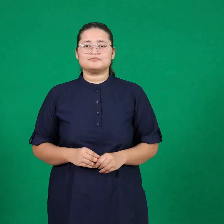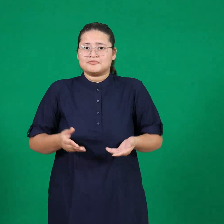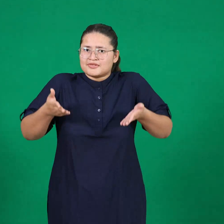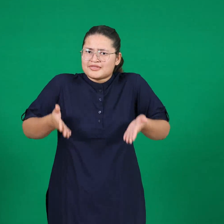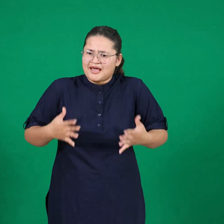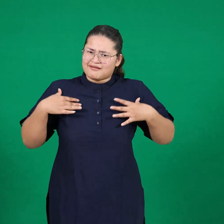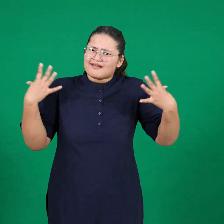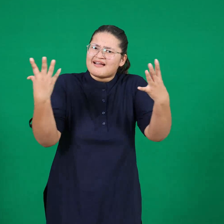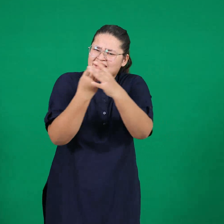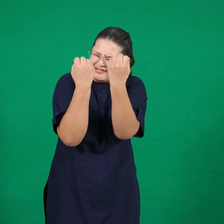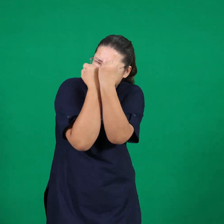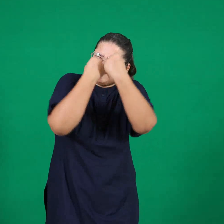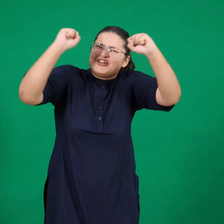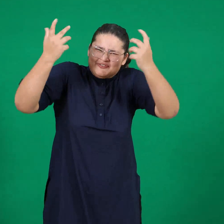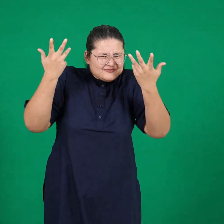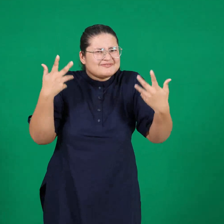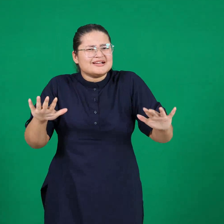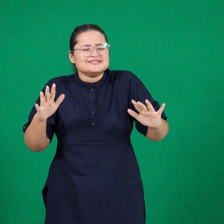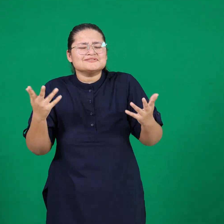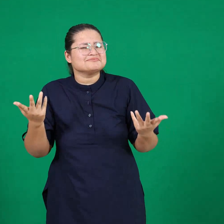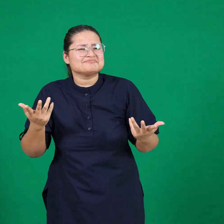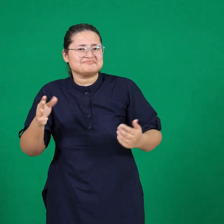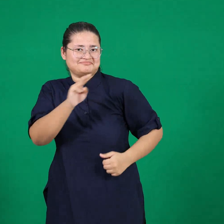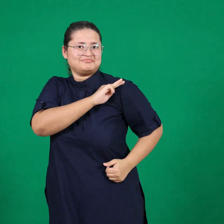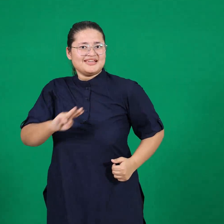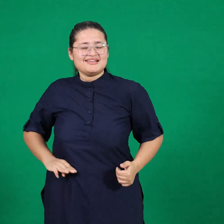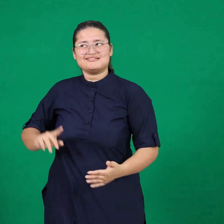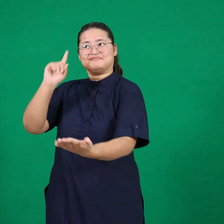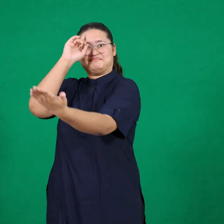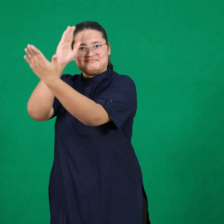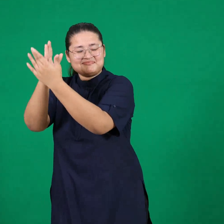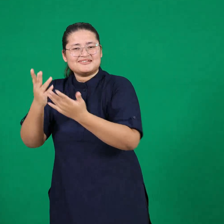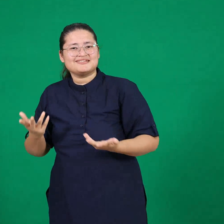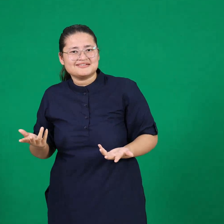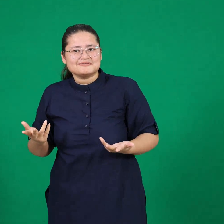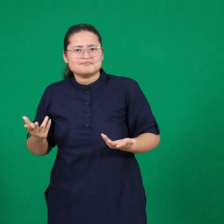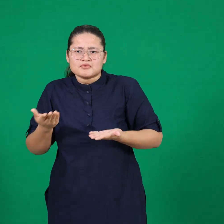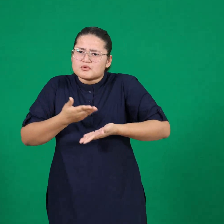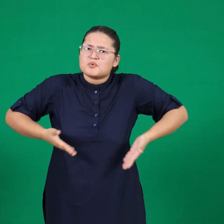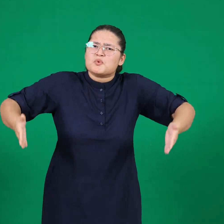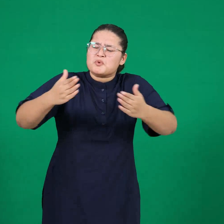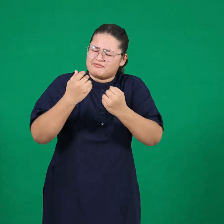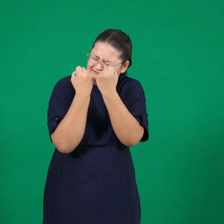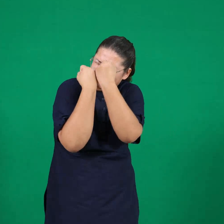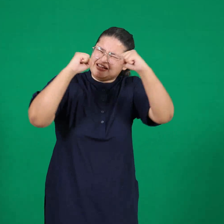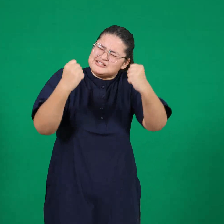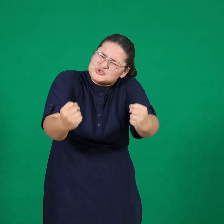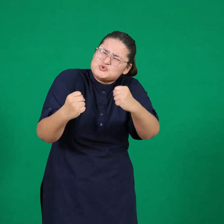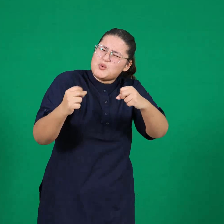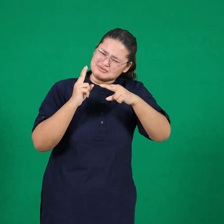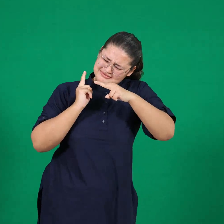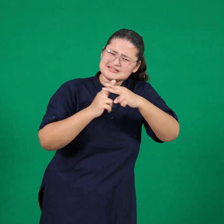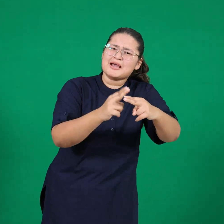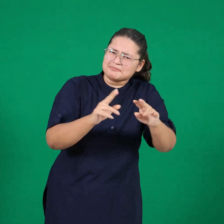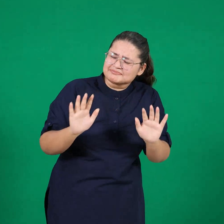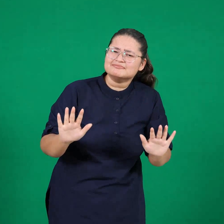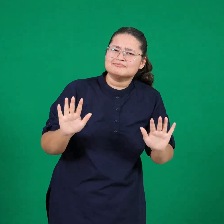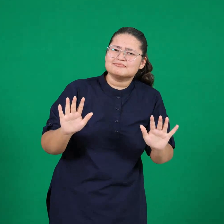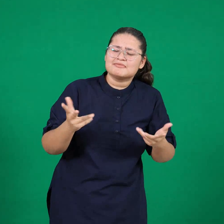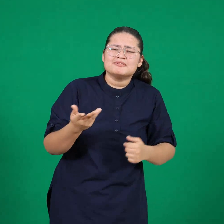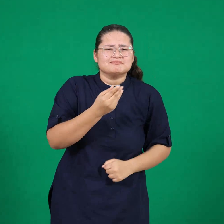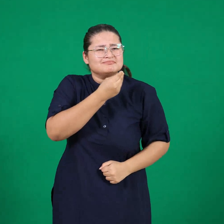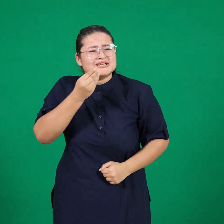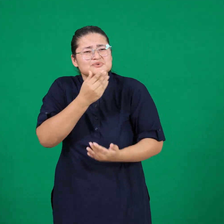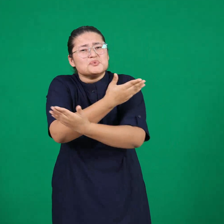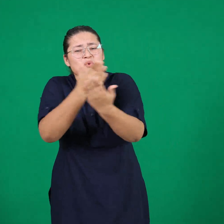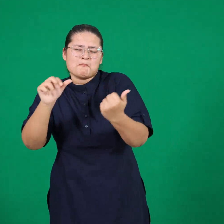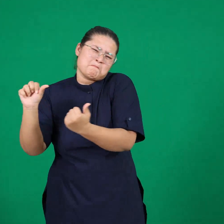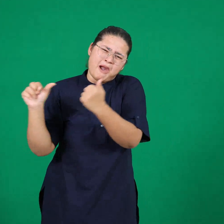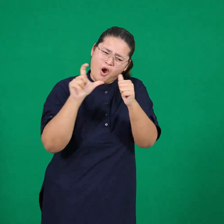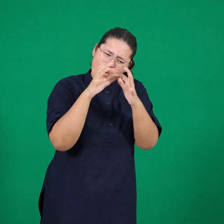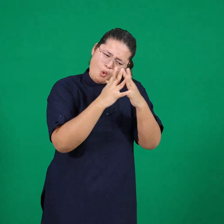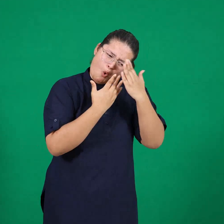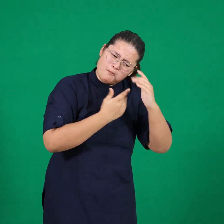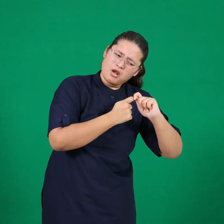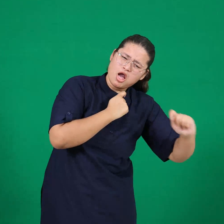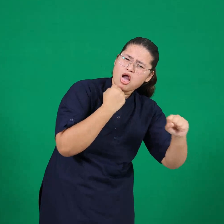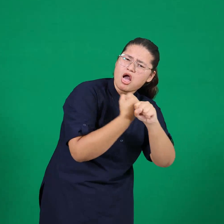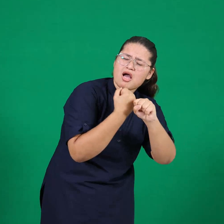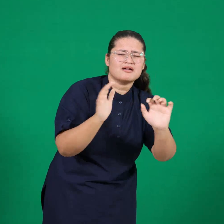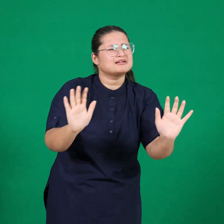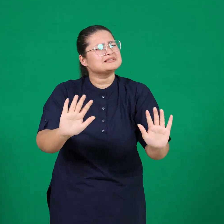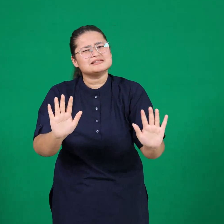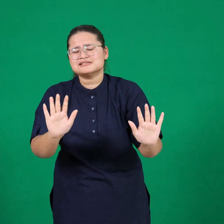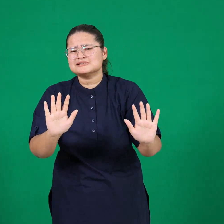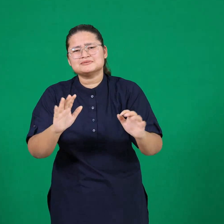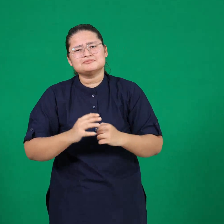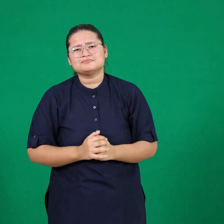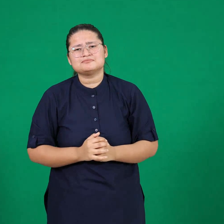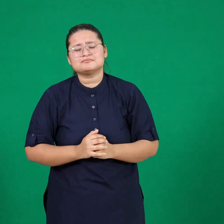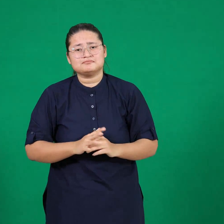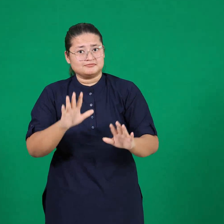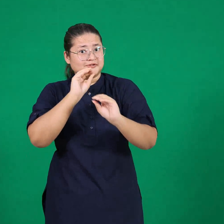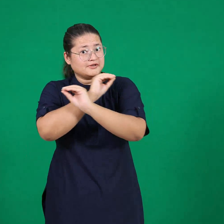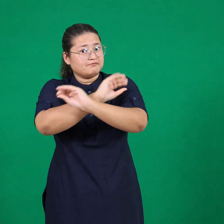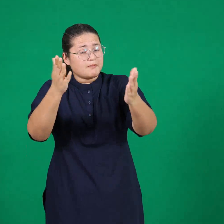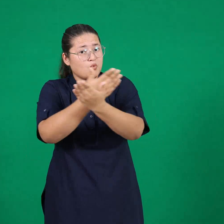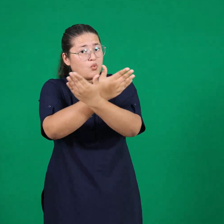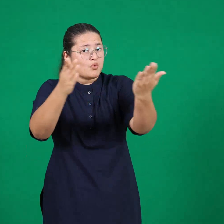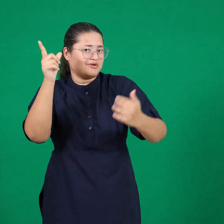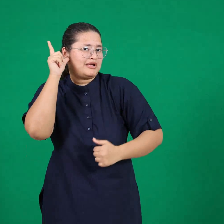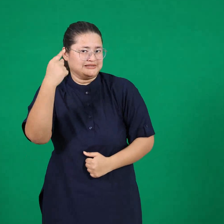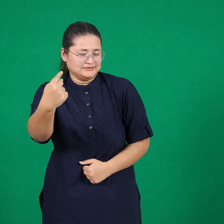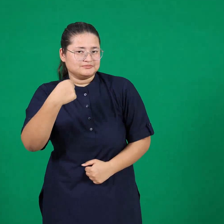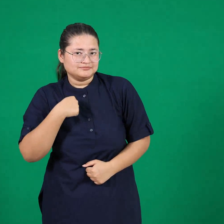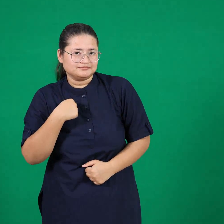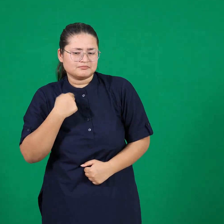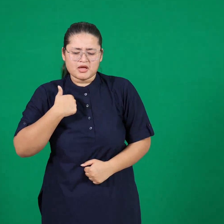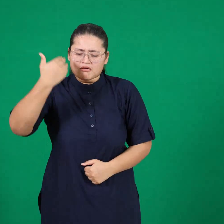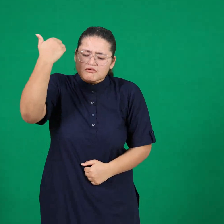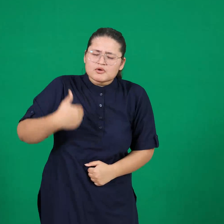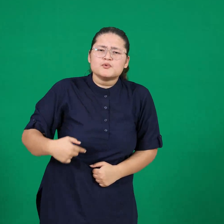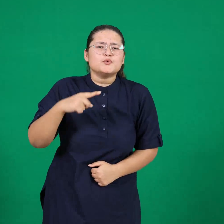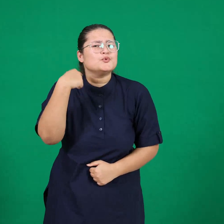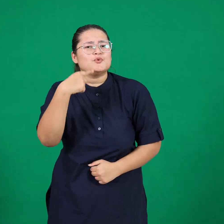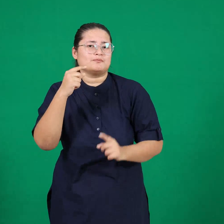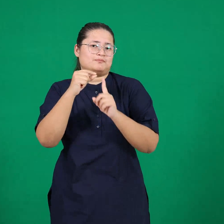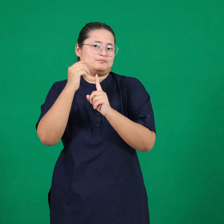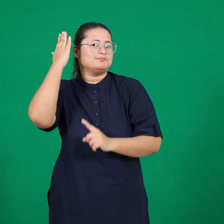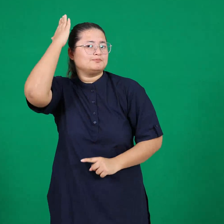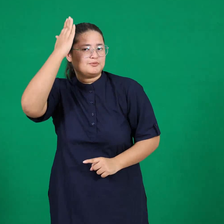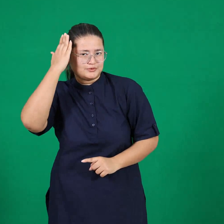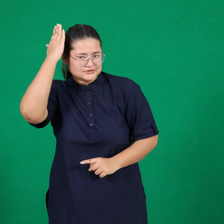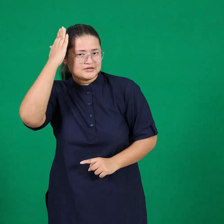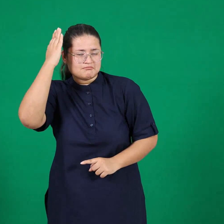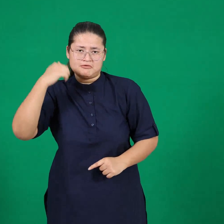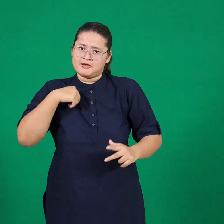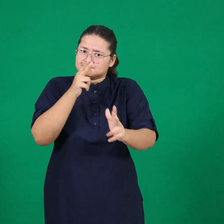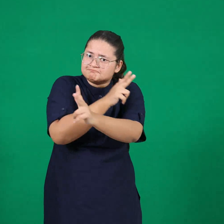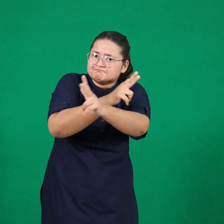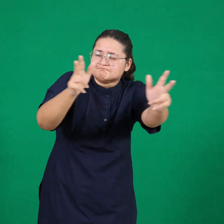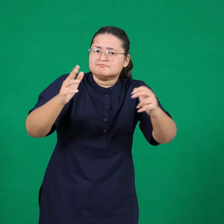It is for freedom that Christ has set us free. Stand firm, then, and do not be encumbered once more by a yoke of slavery.